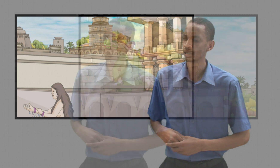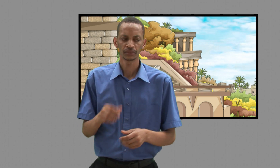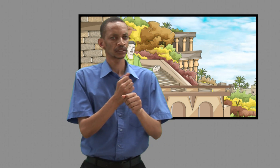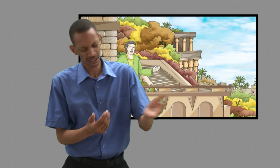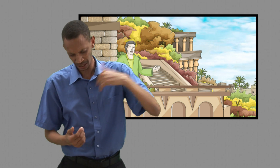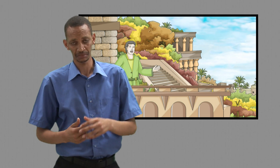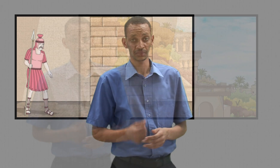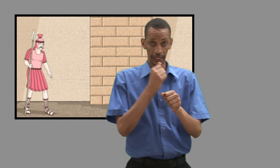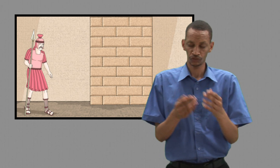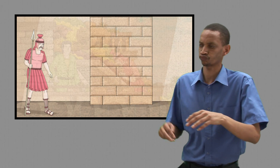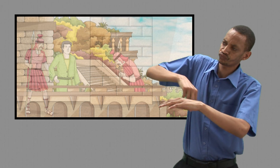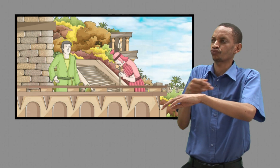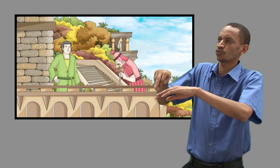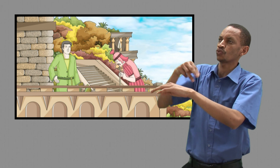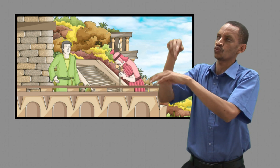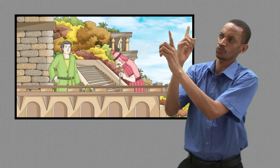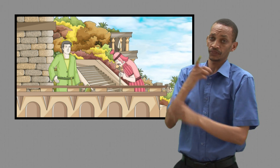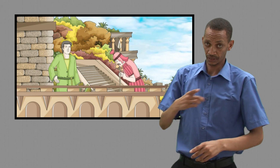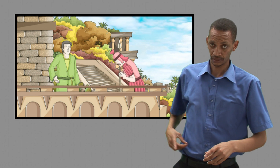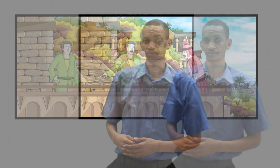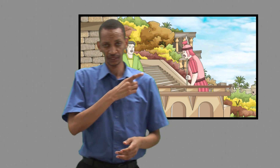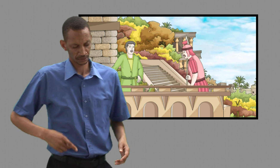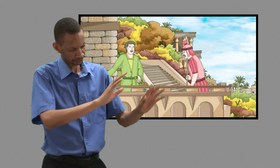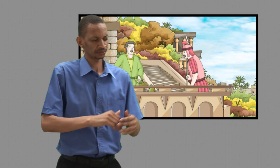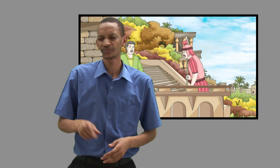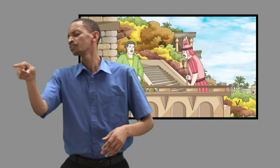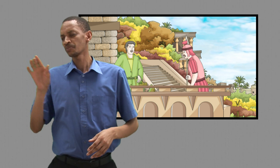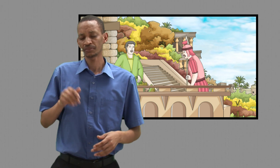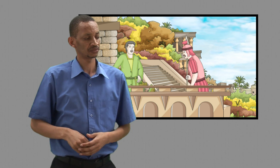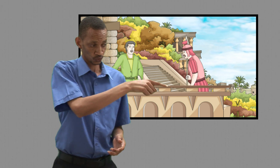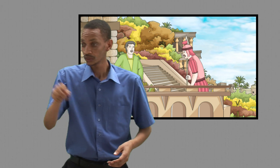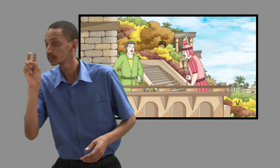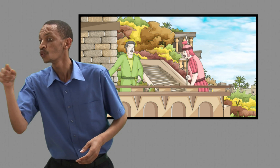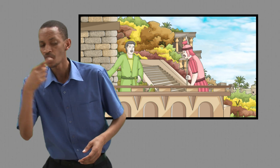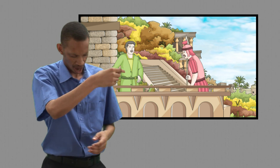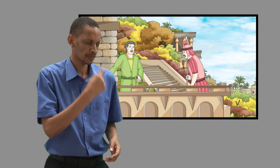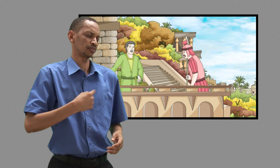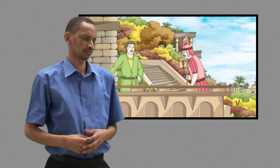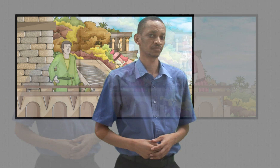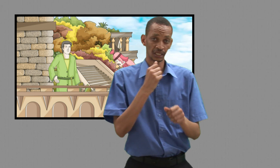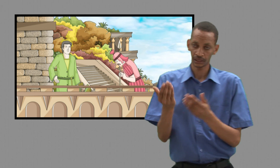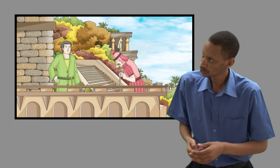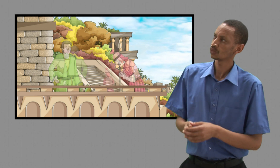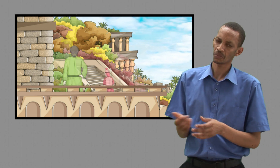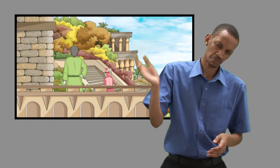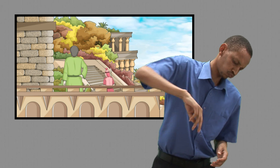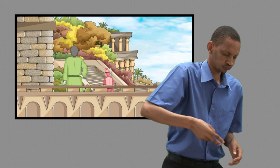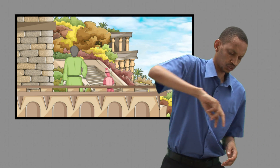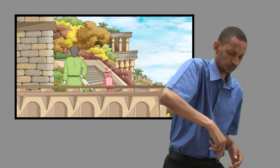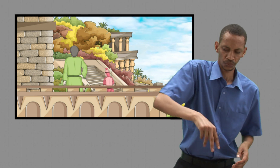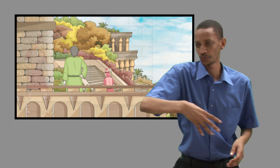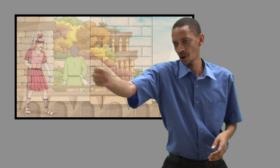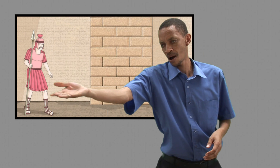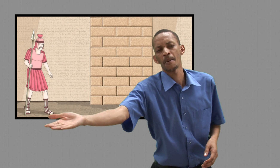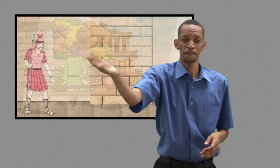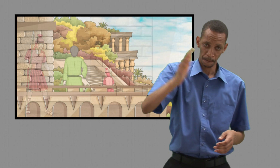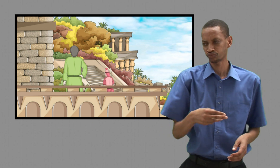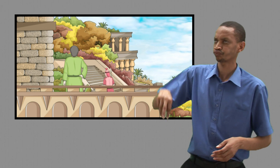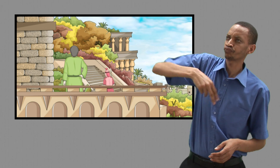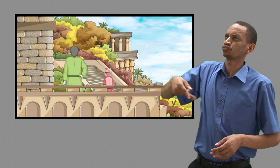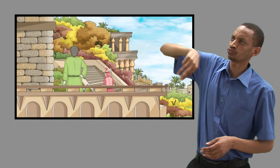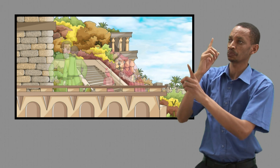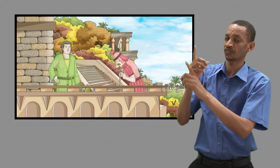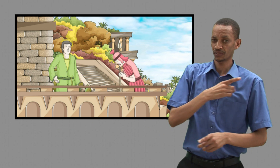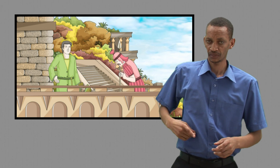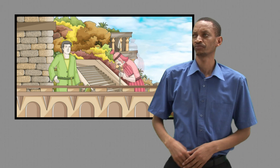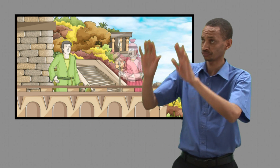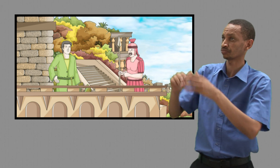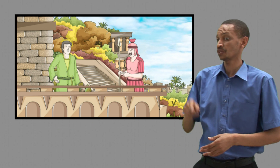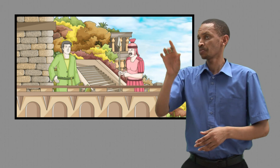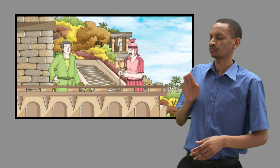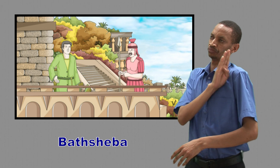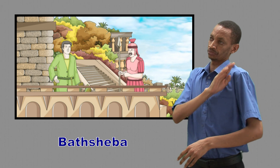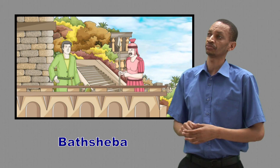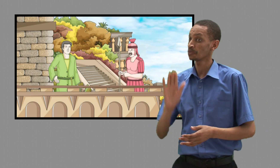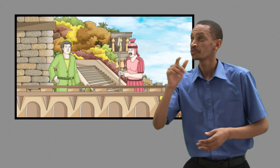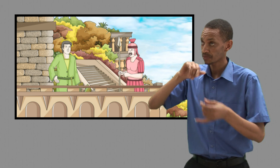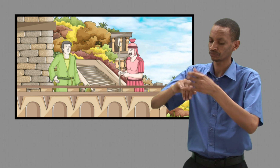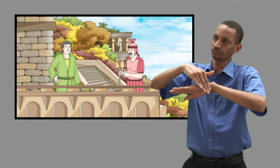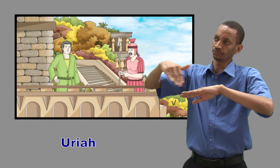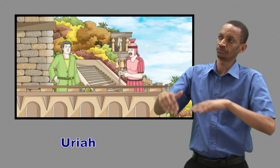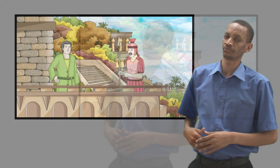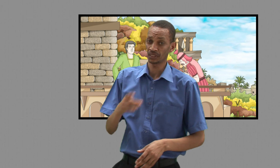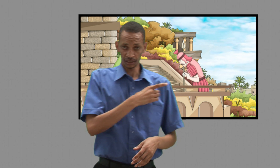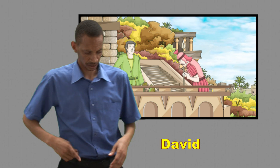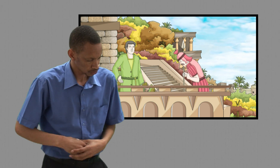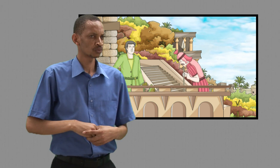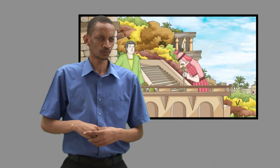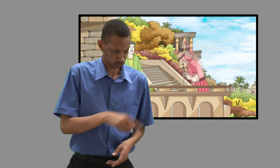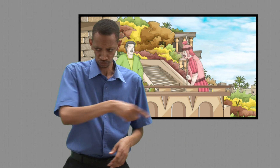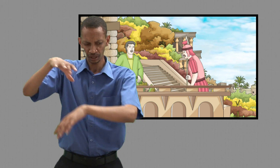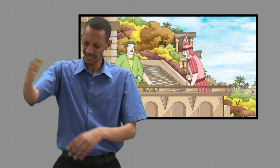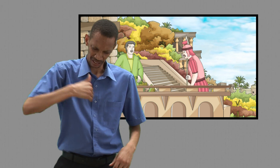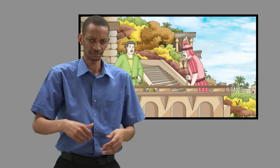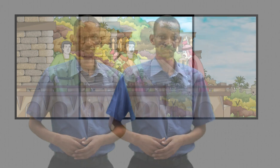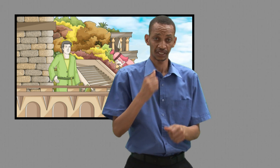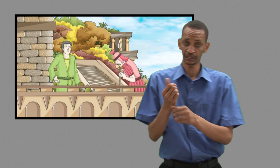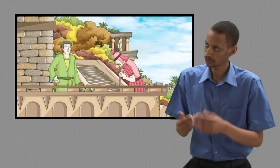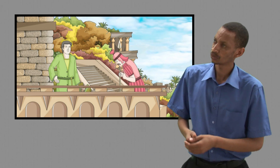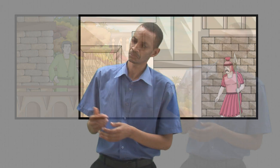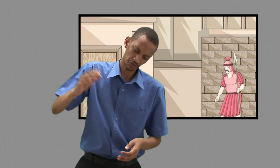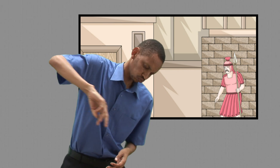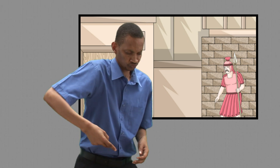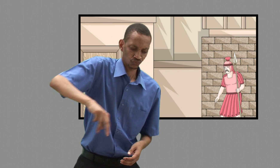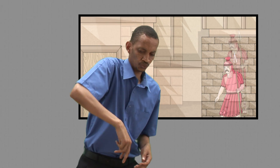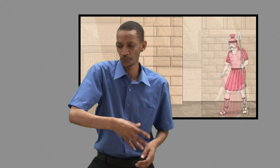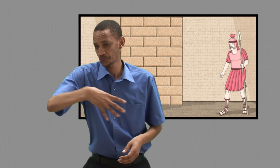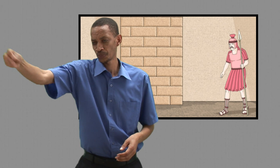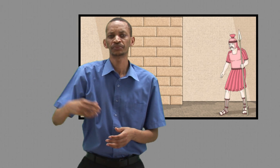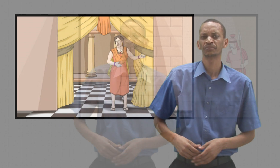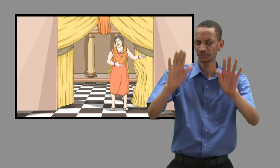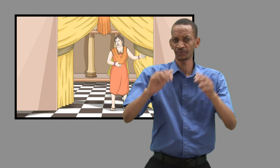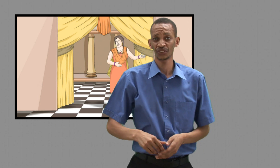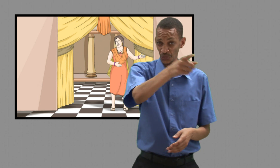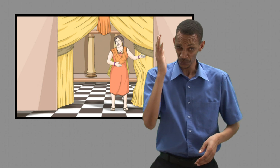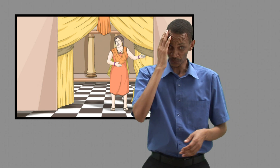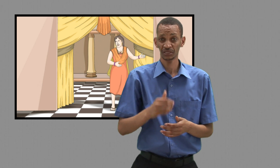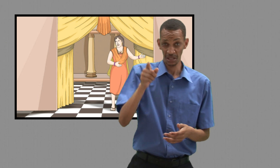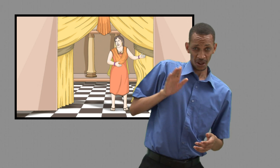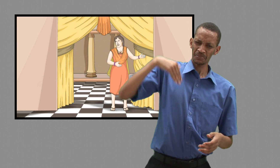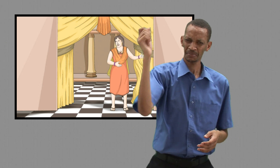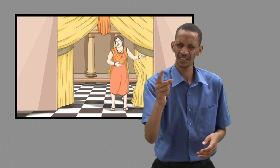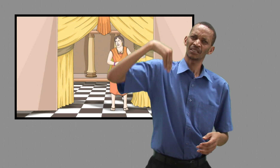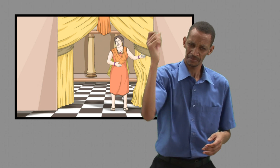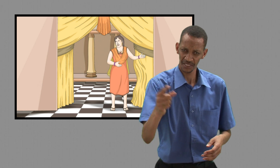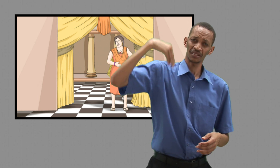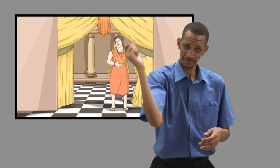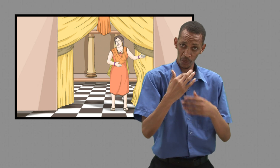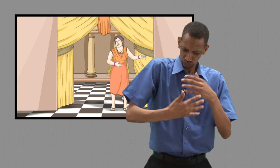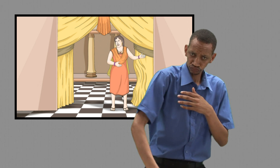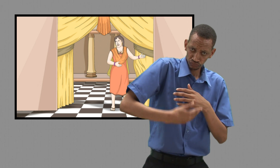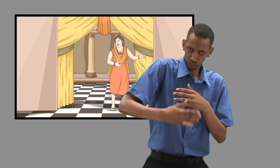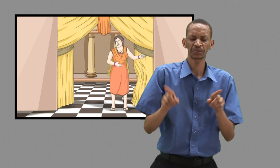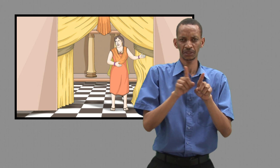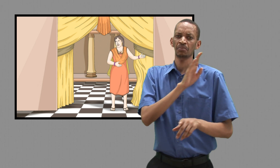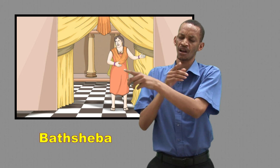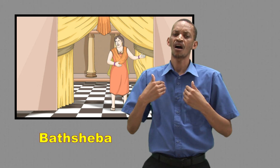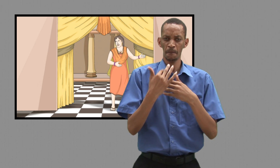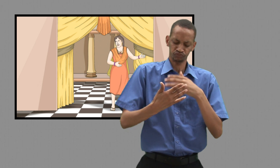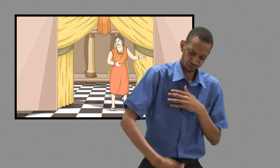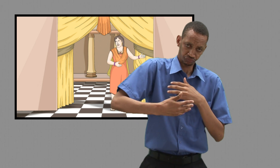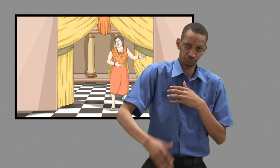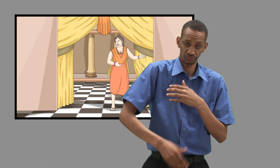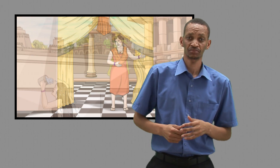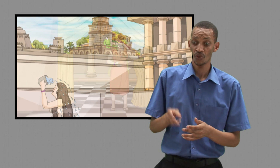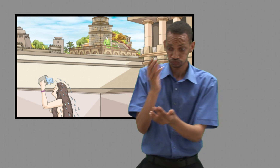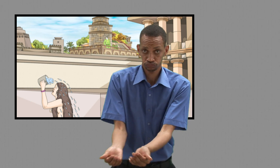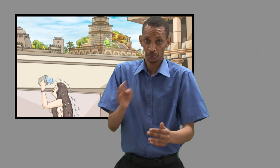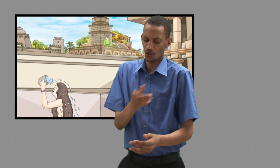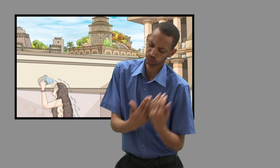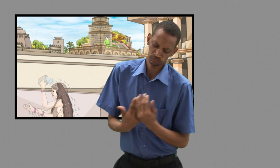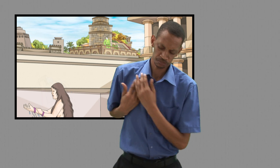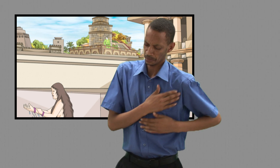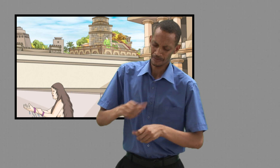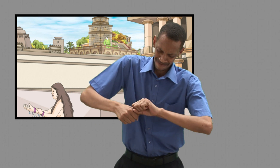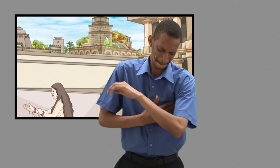So David sent and inquired about the woman, and he was told, “This is Bathsheba, the daughter of Eliam and the wife of Uriah the Hittite.”